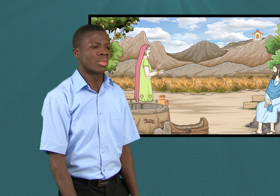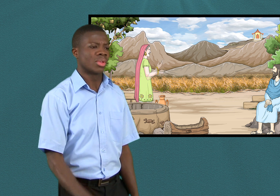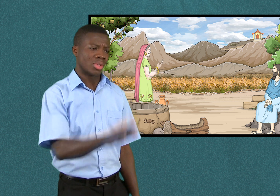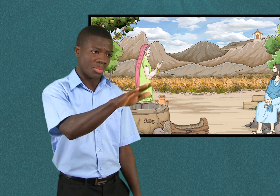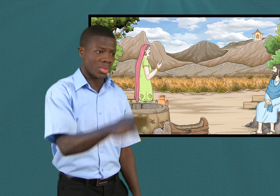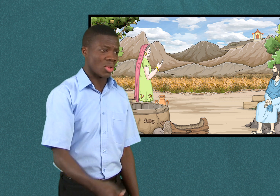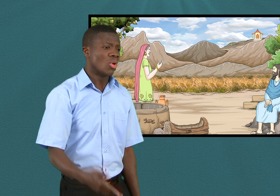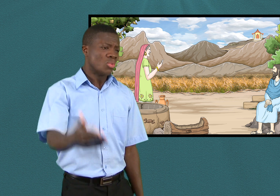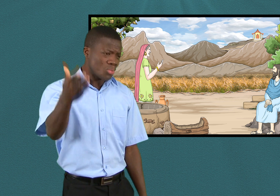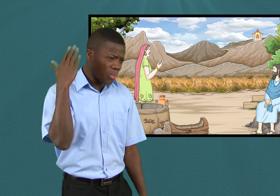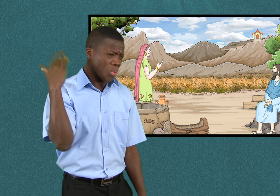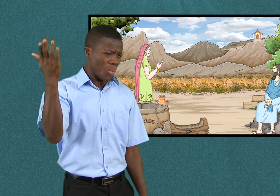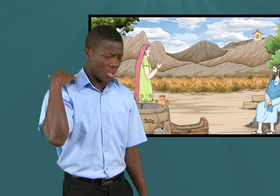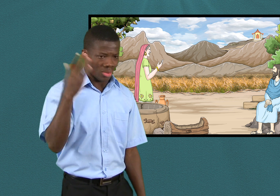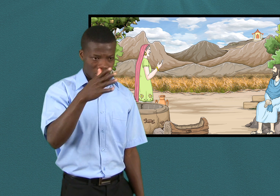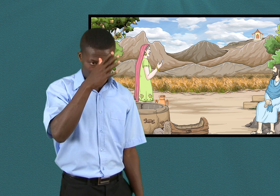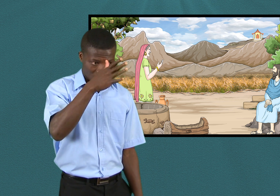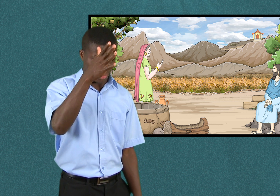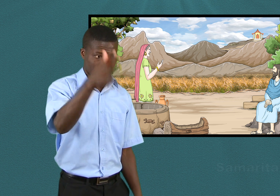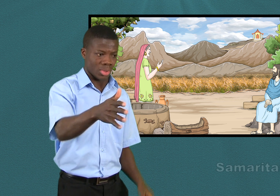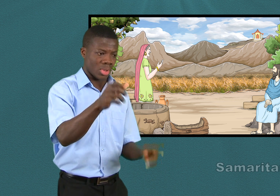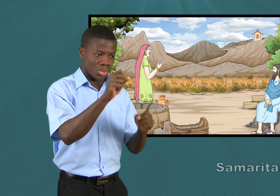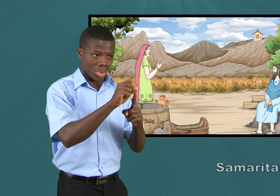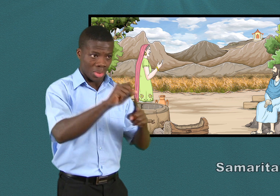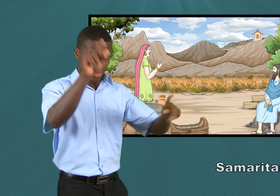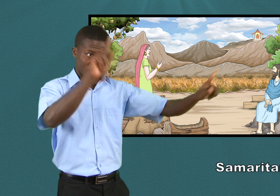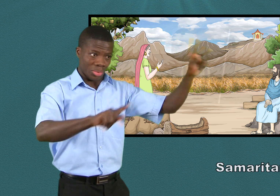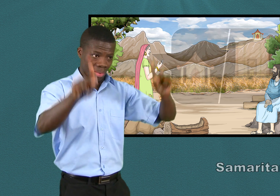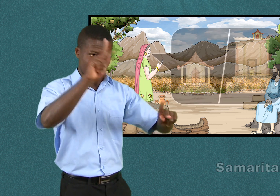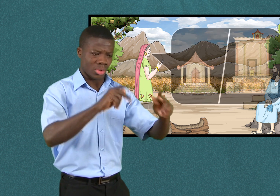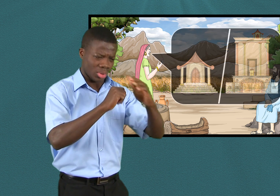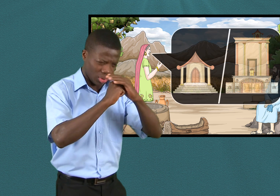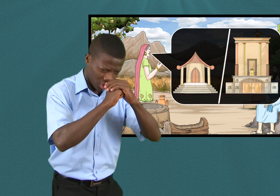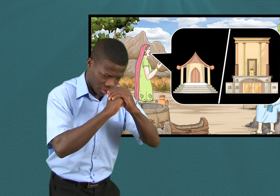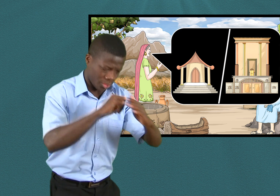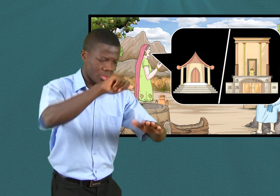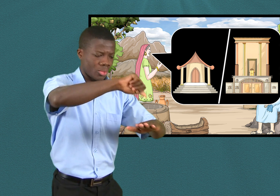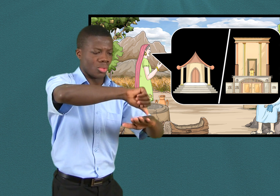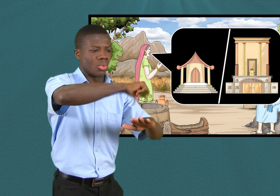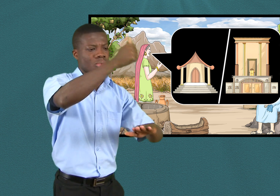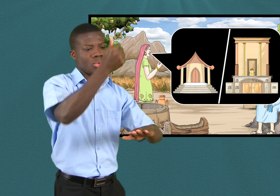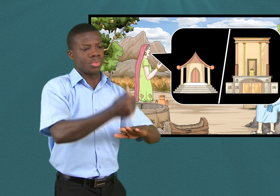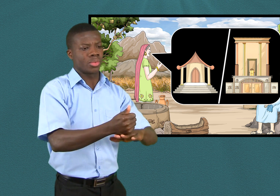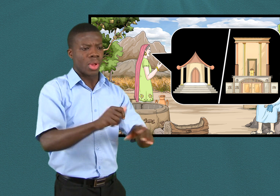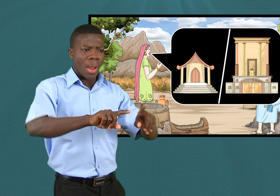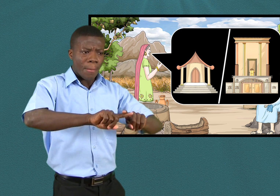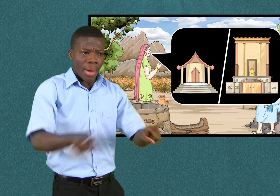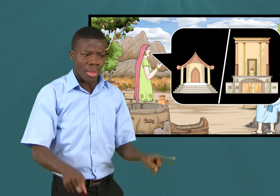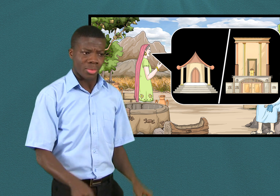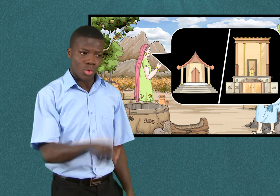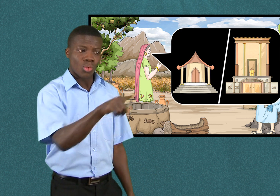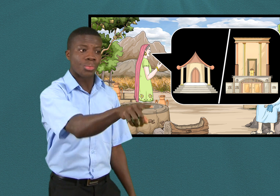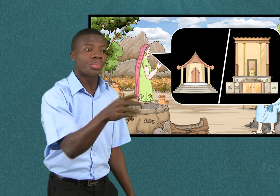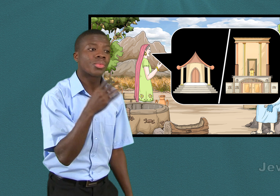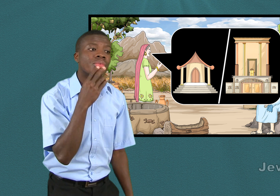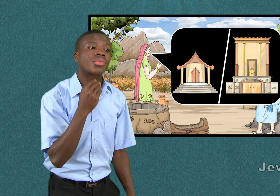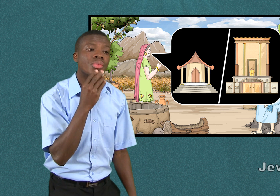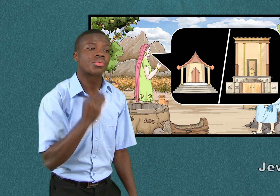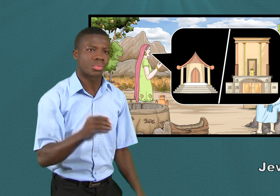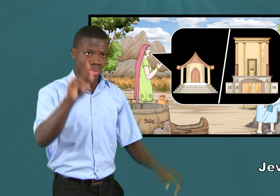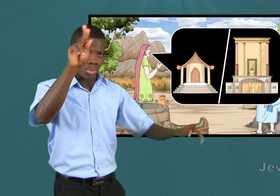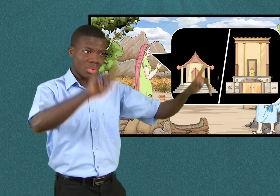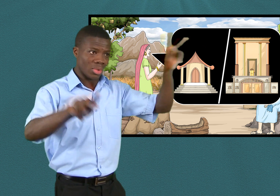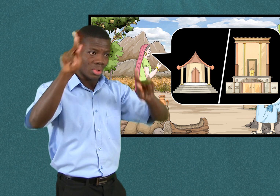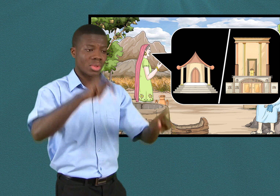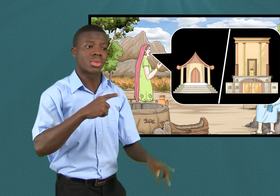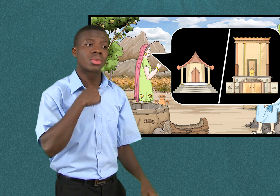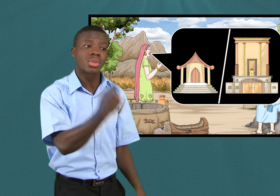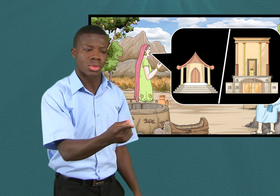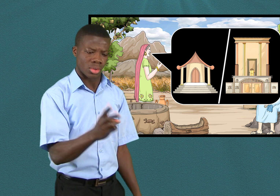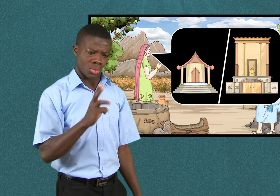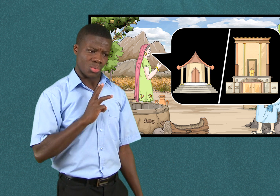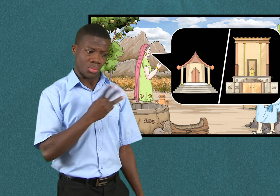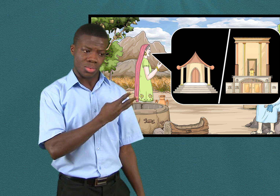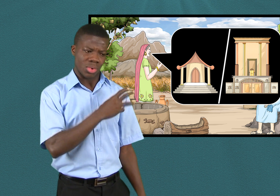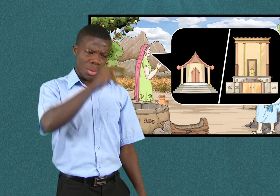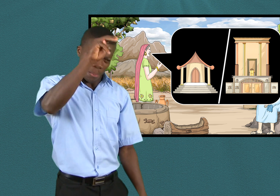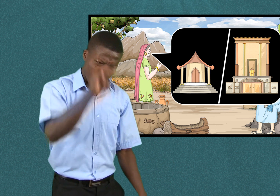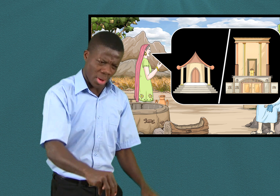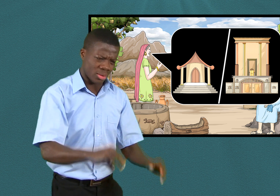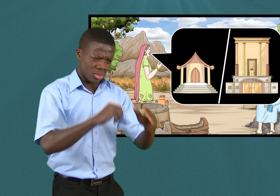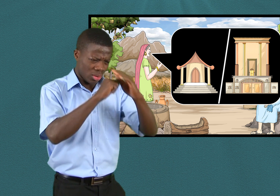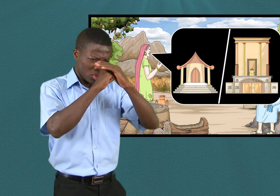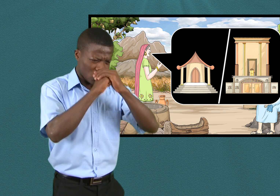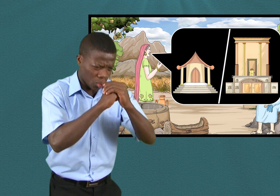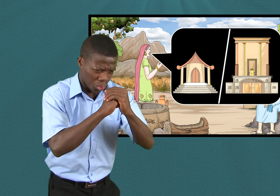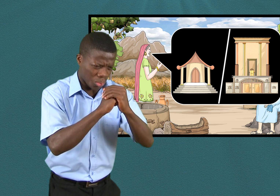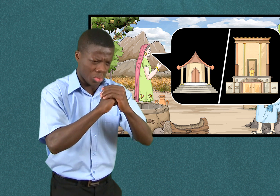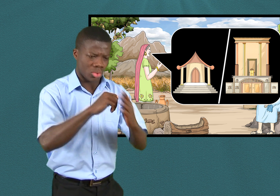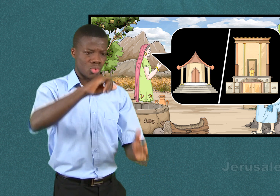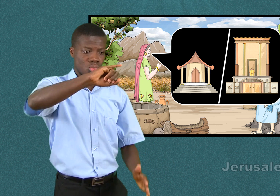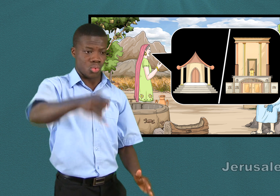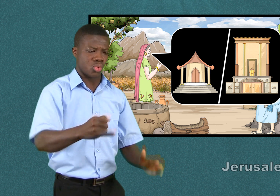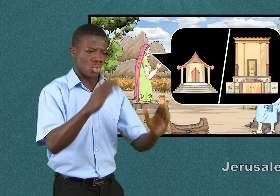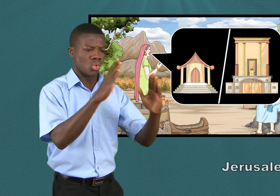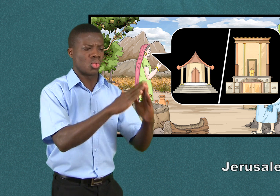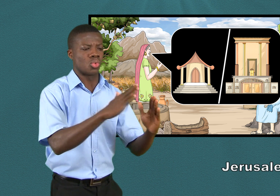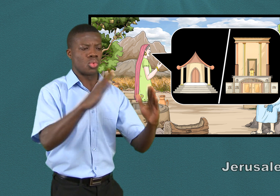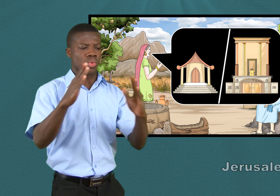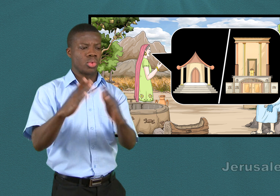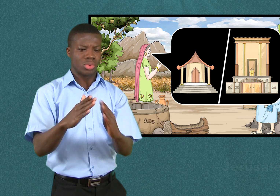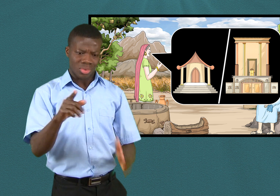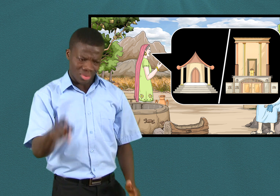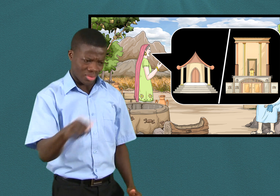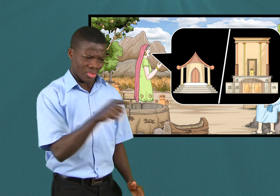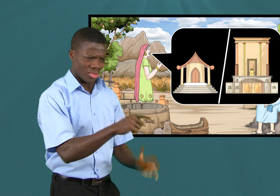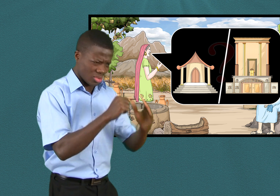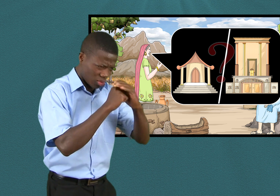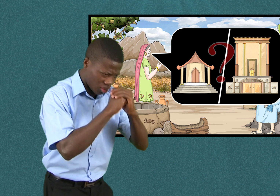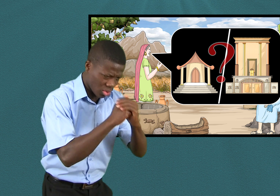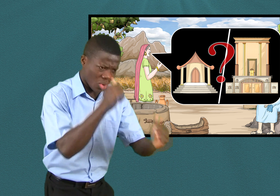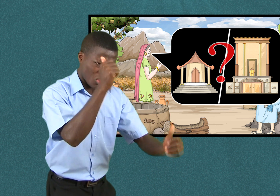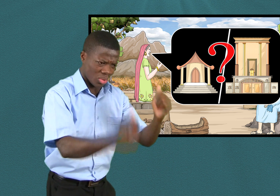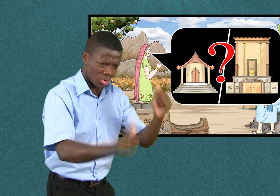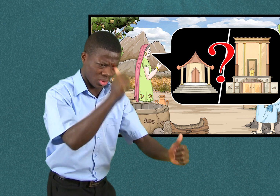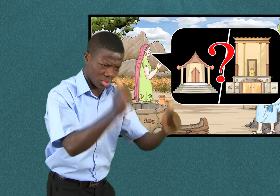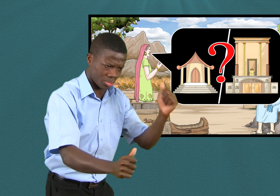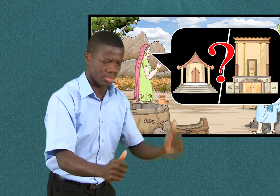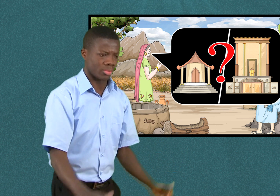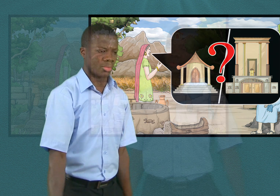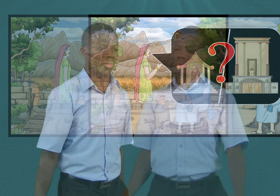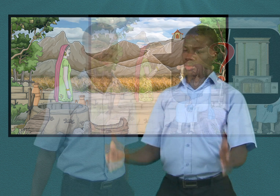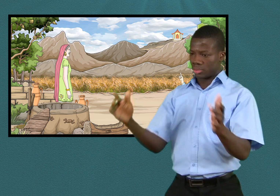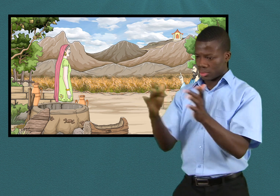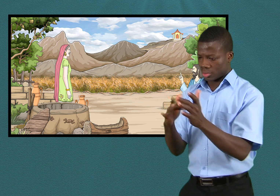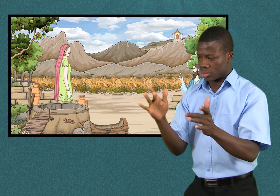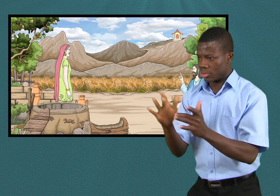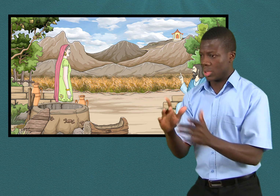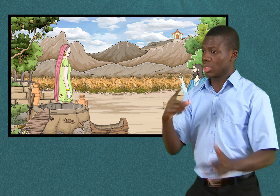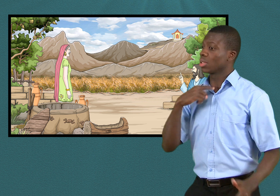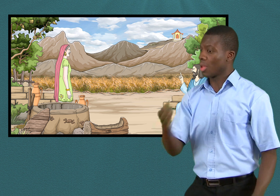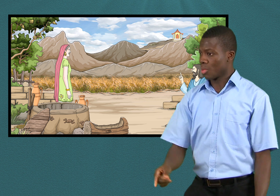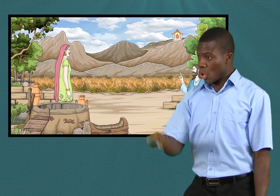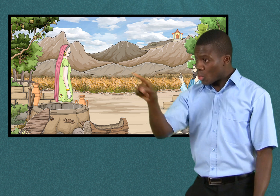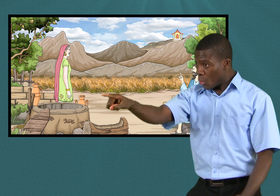Our fathers worshiped on this mountain, but you Jews say that the place where one must worship is in Jerusalem.”